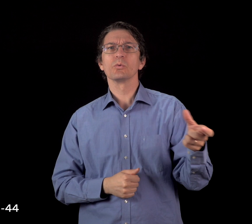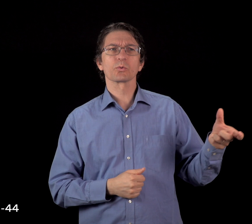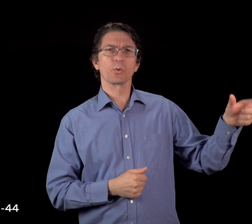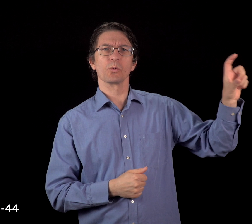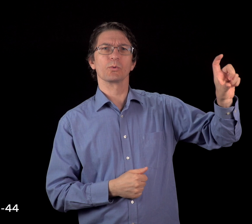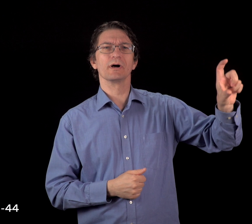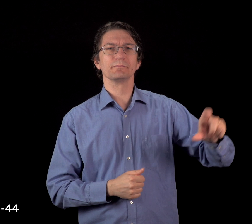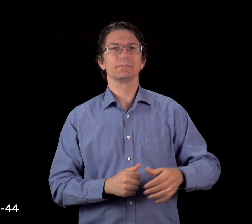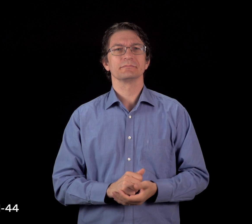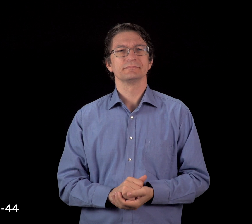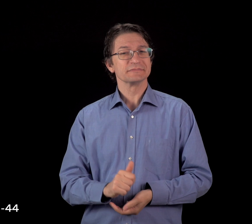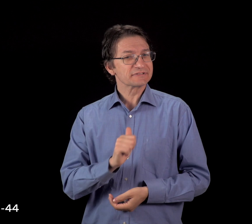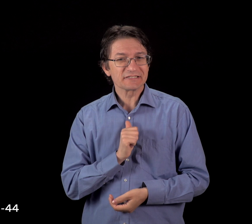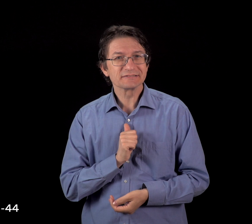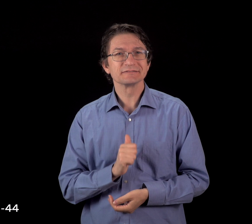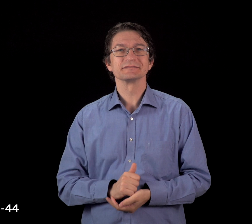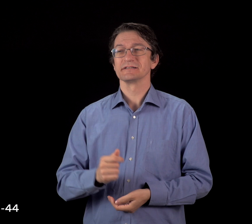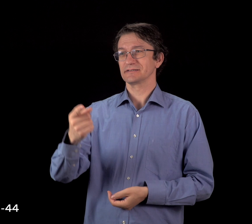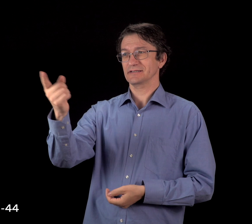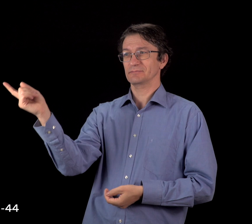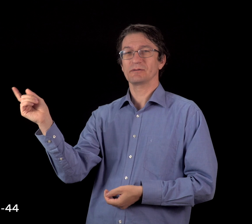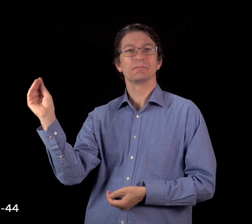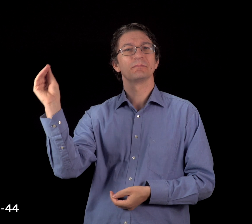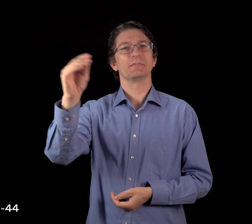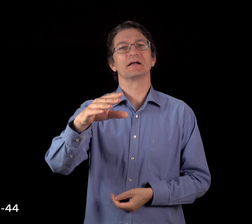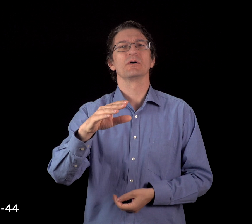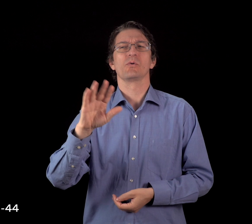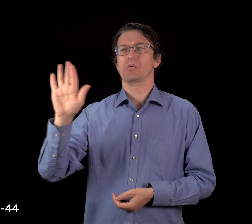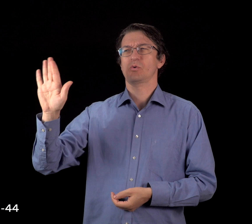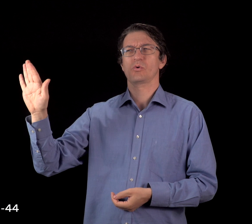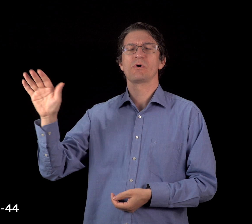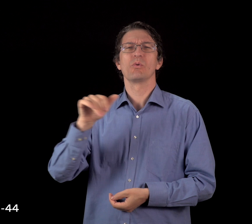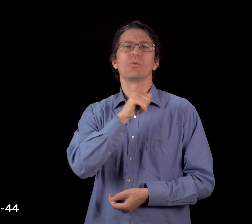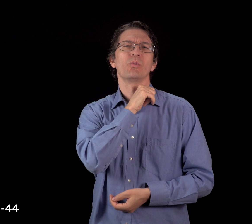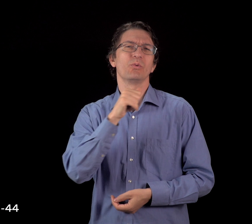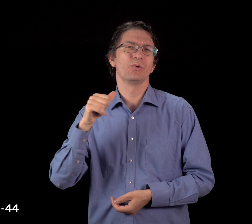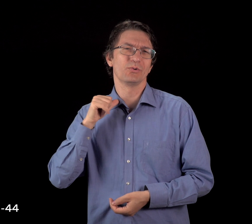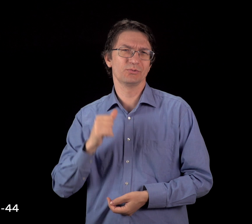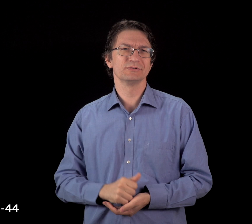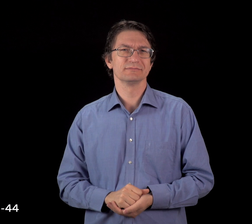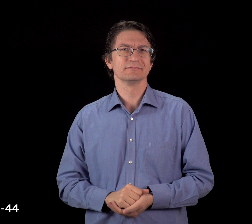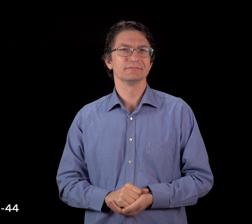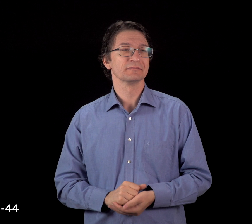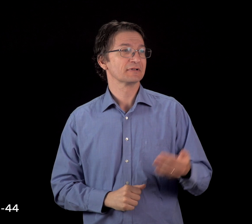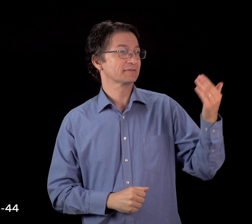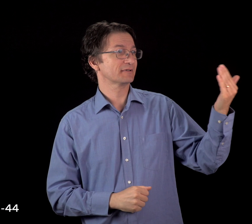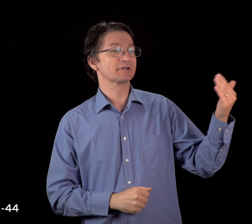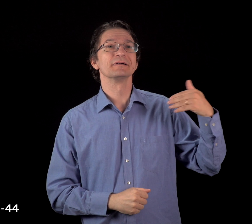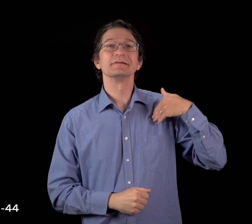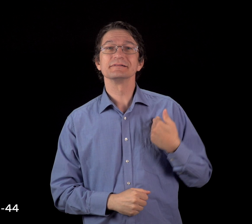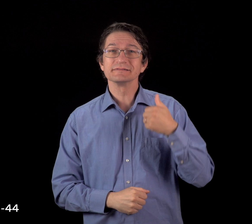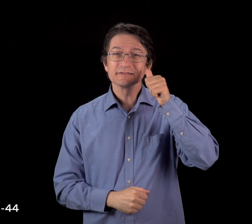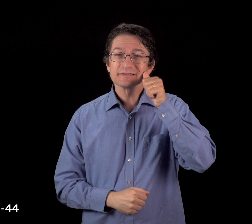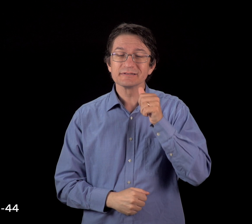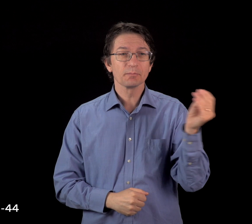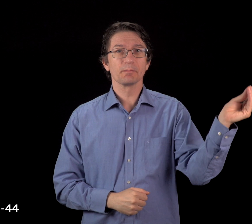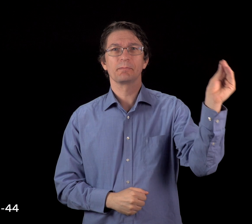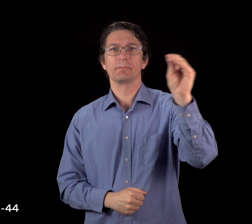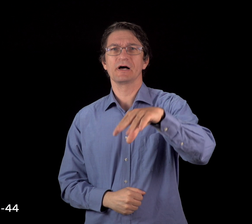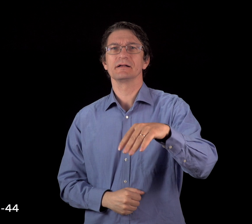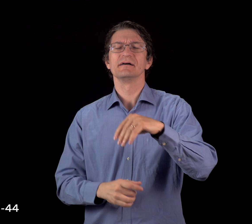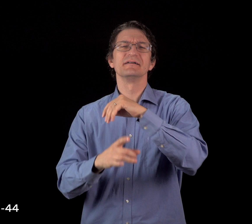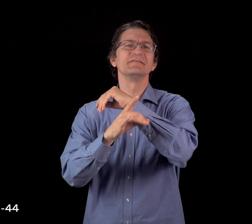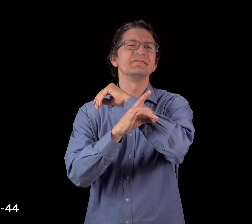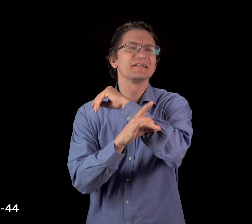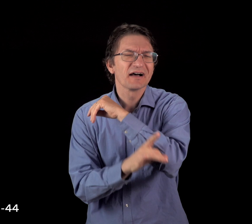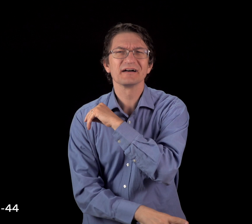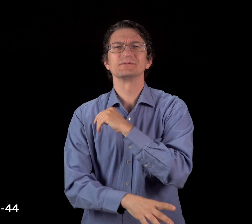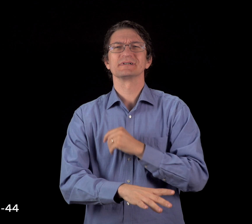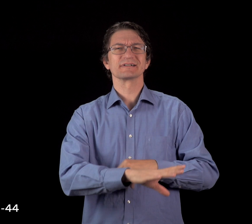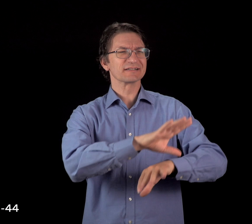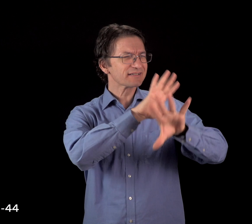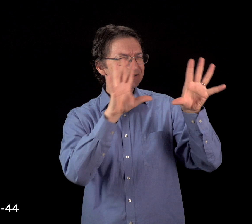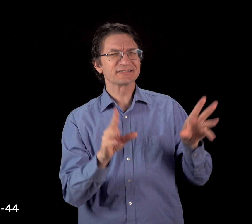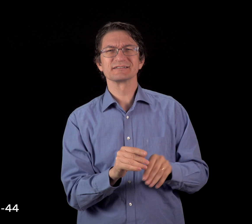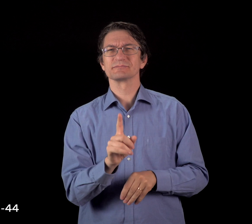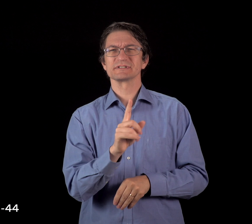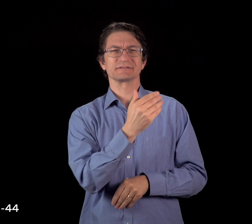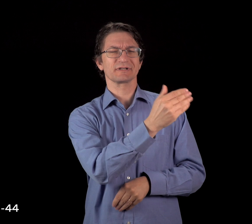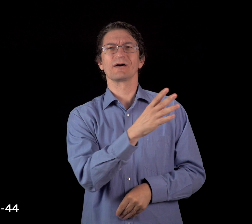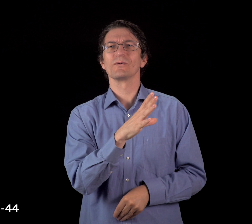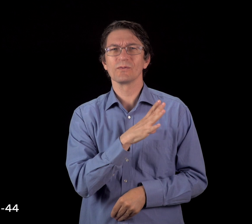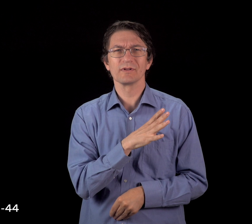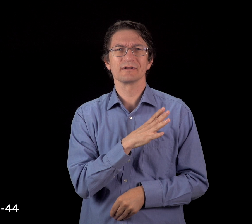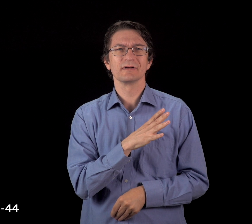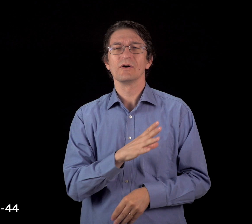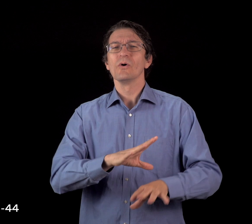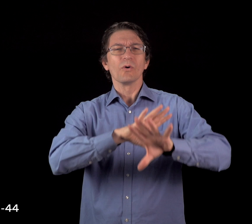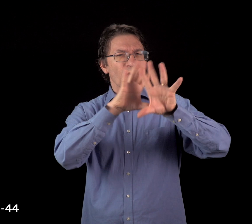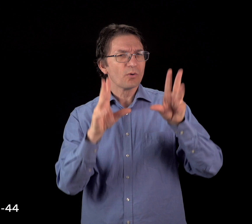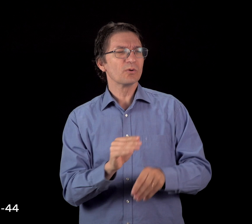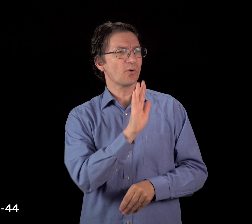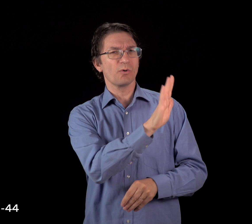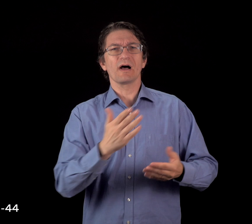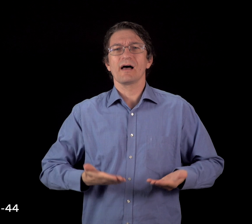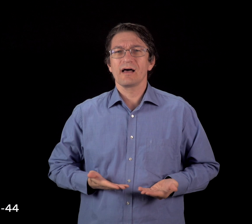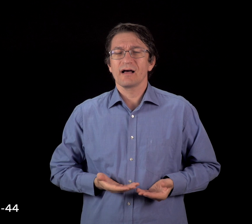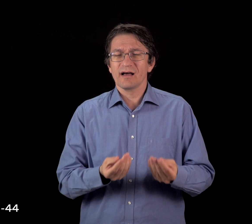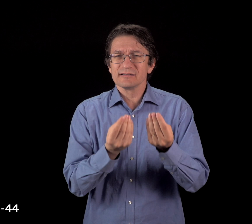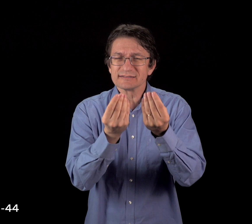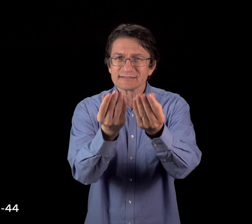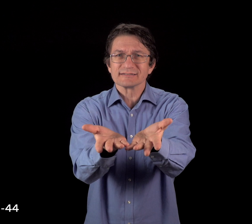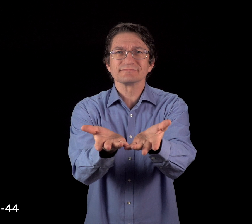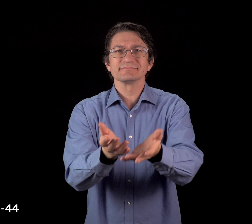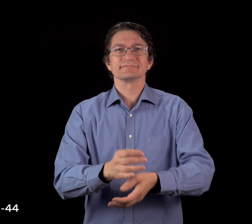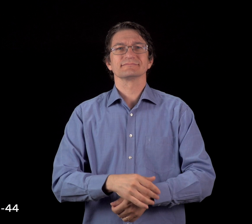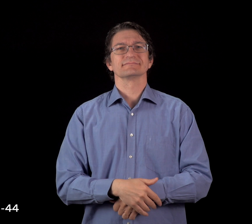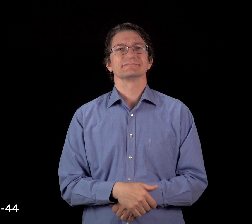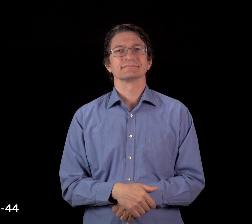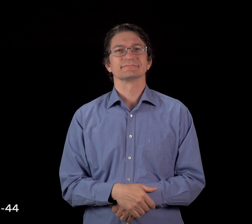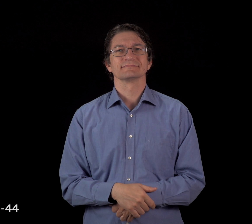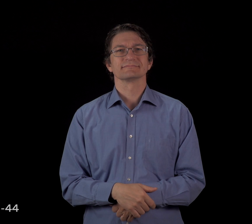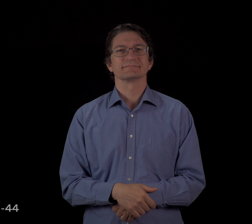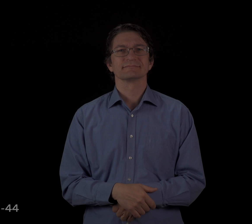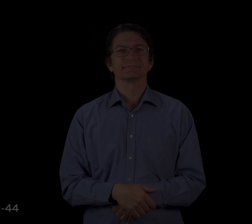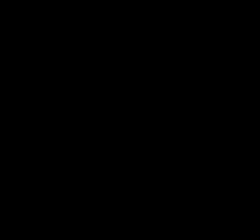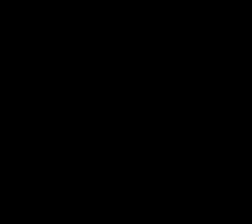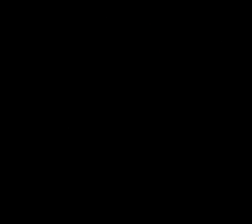For they all contributed out of their surplus, but she out of her poverty has put in all she had to live on.”